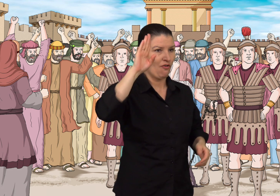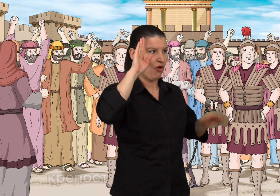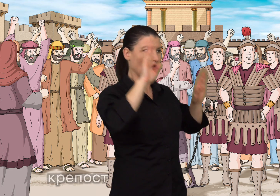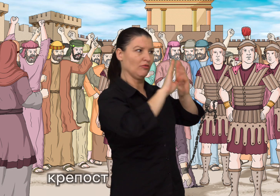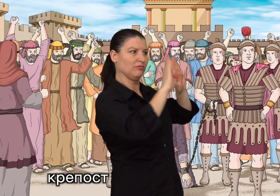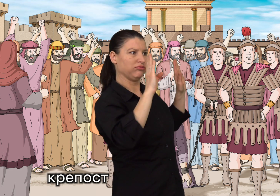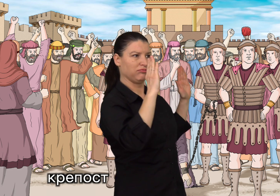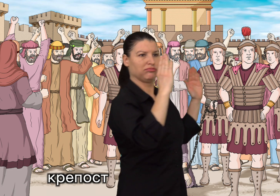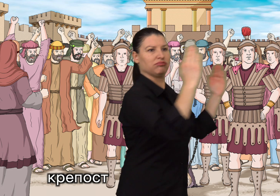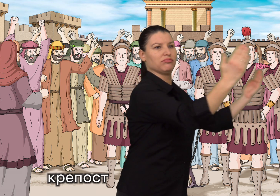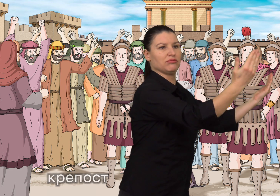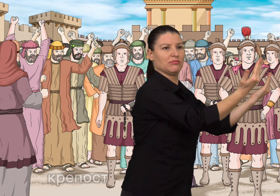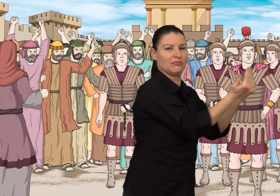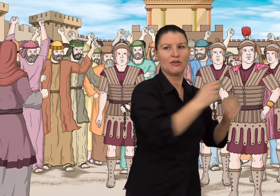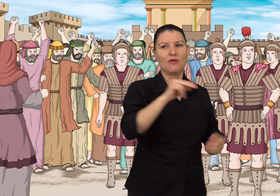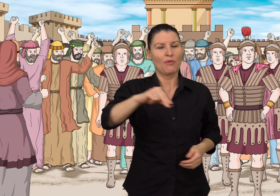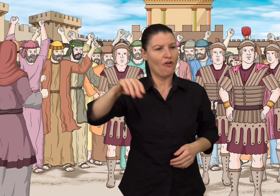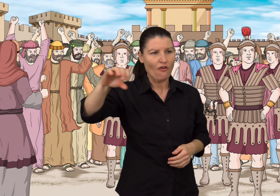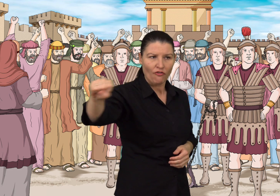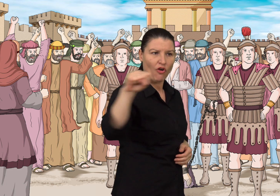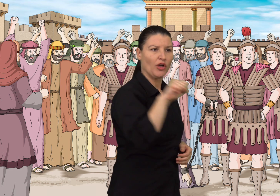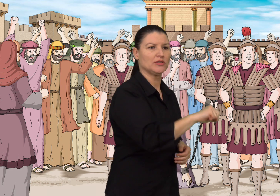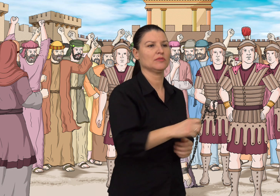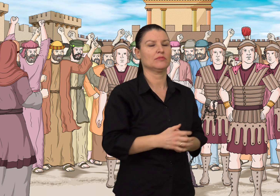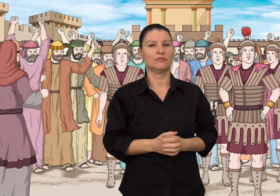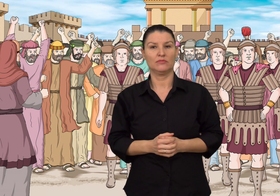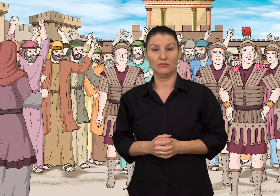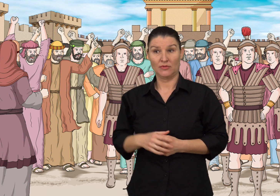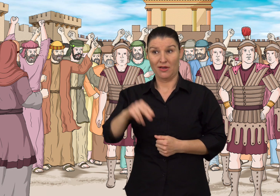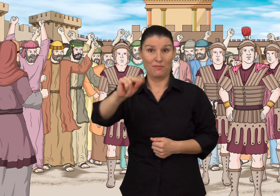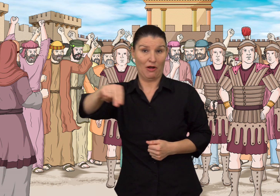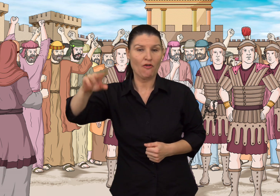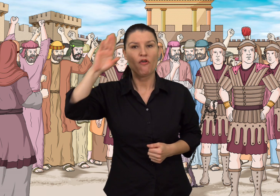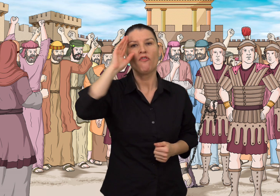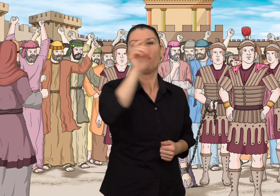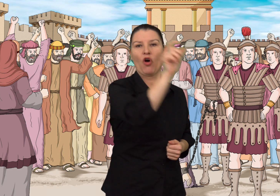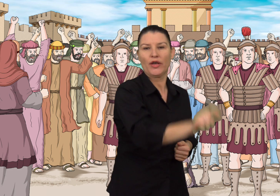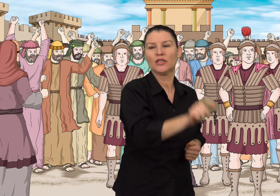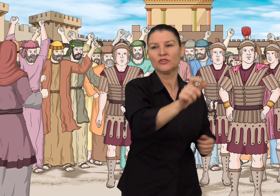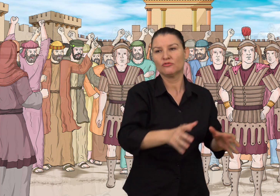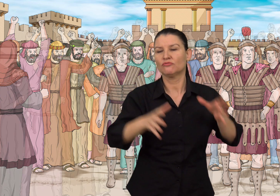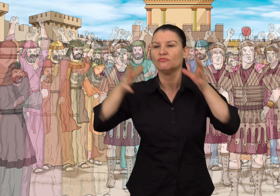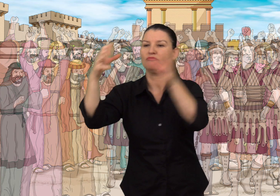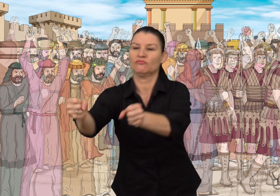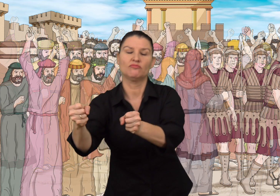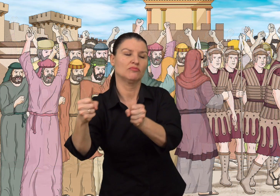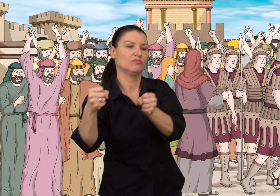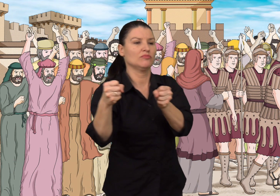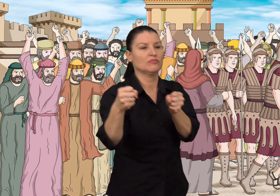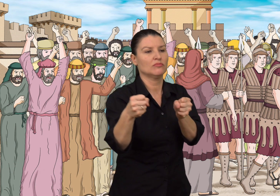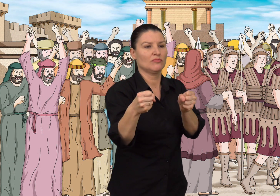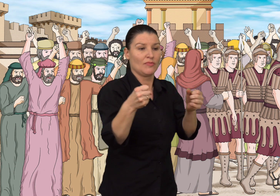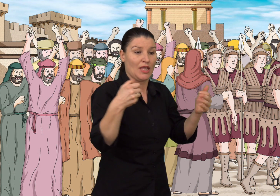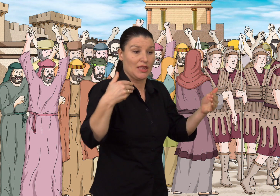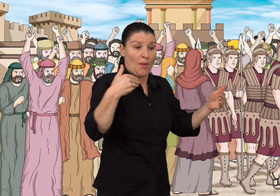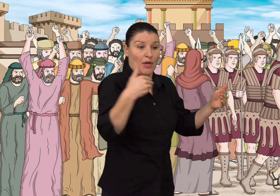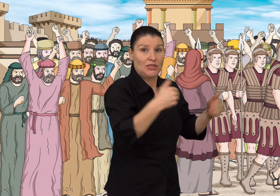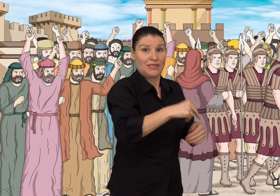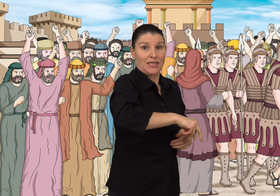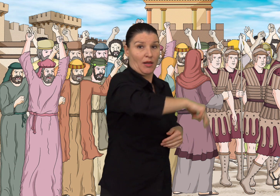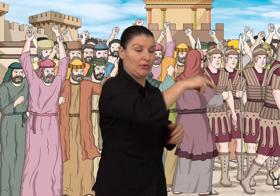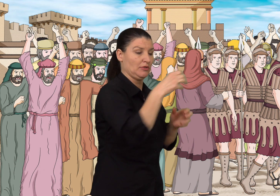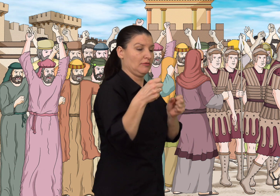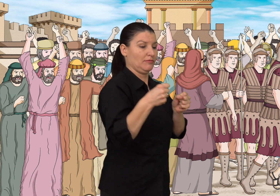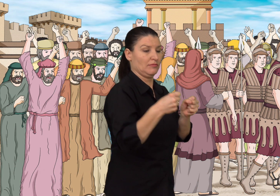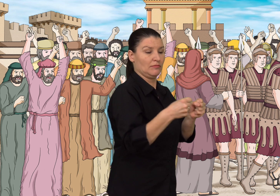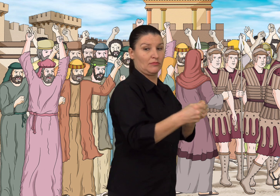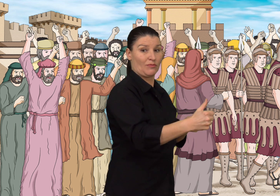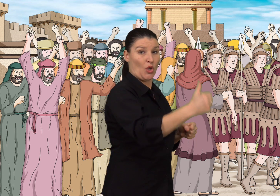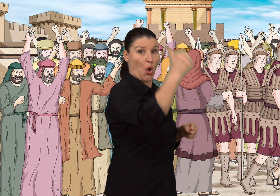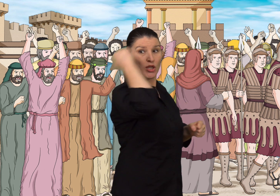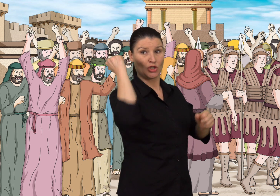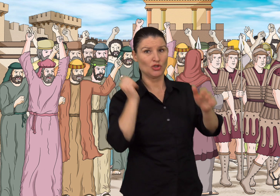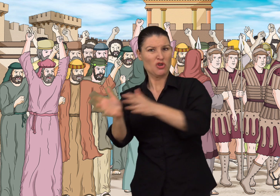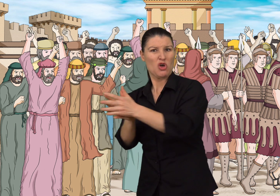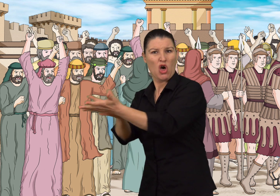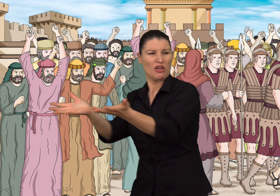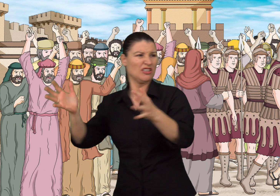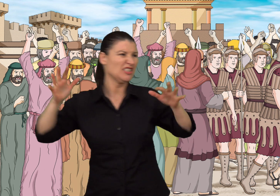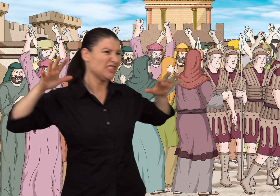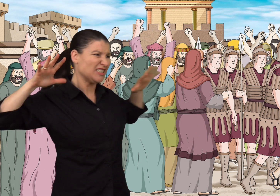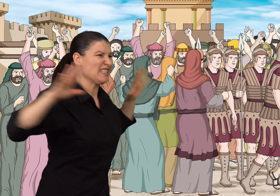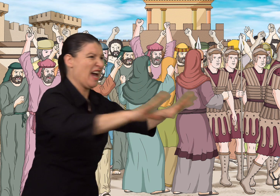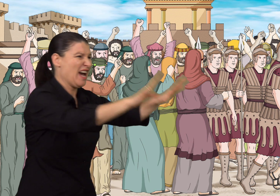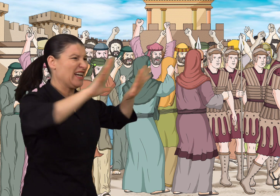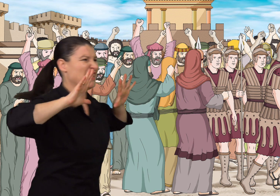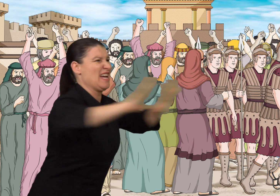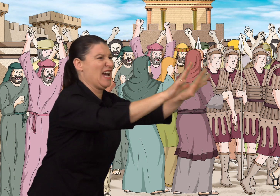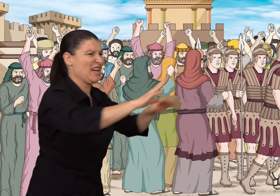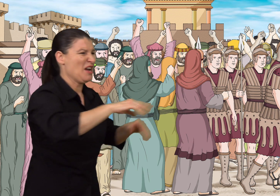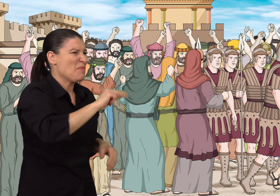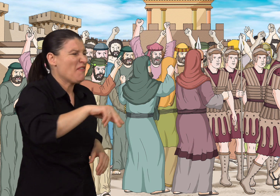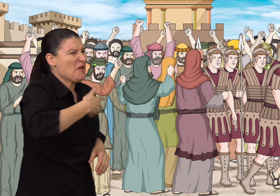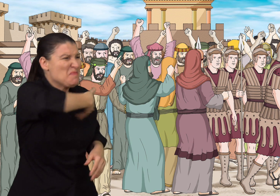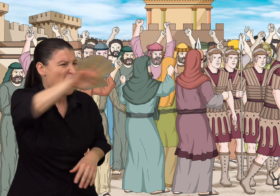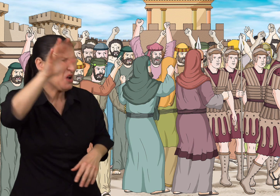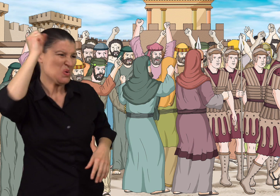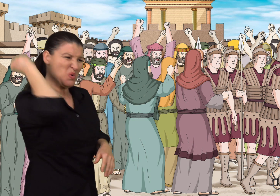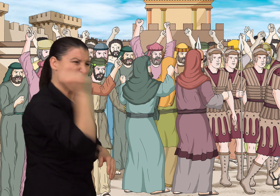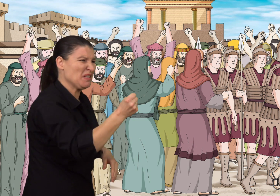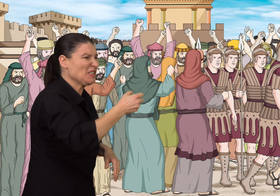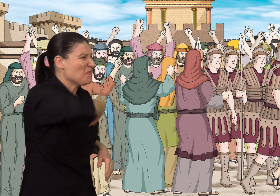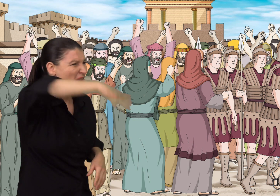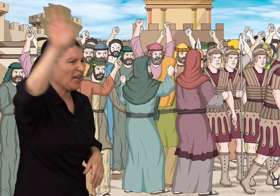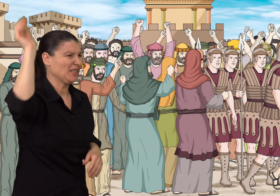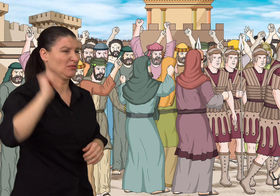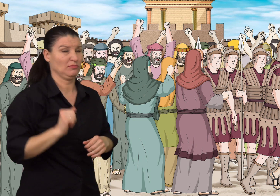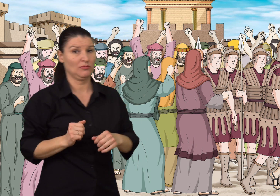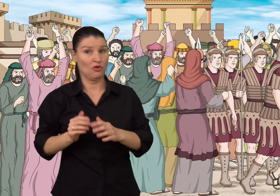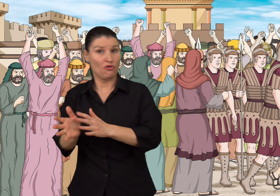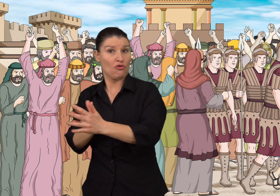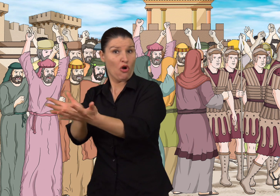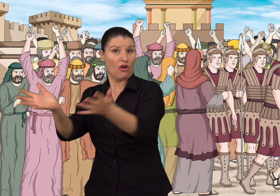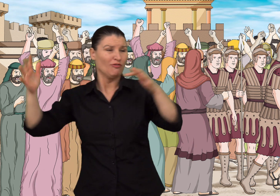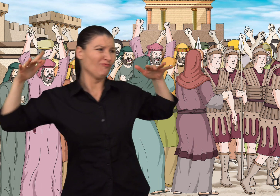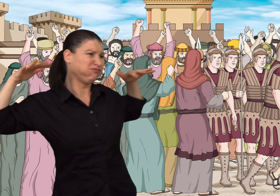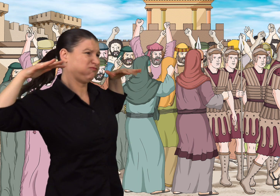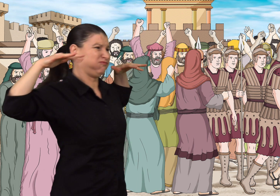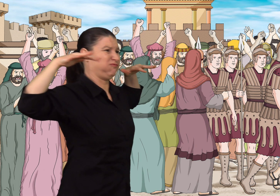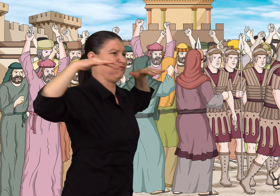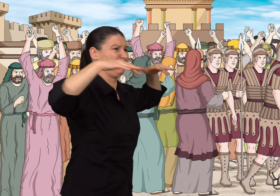And since the commander could not get at the truth because of the uproar, he ordered that Paul be brought into the barracks.